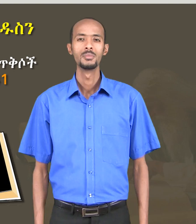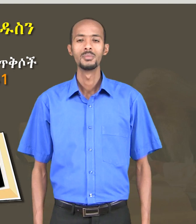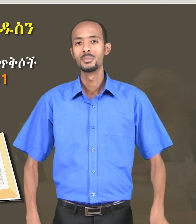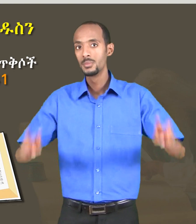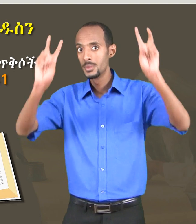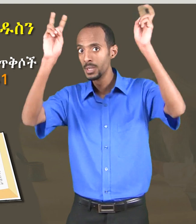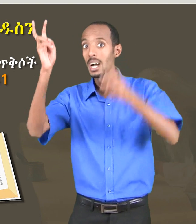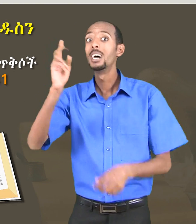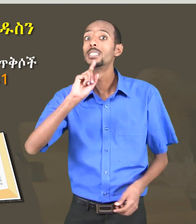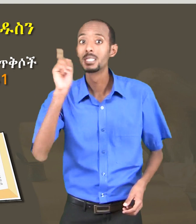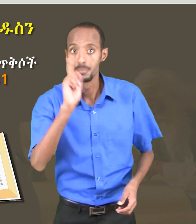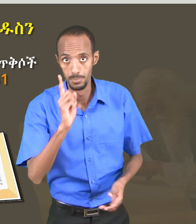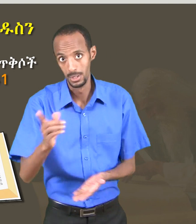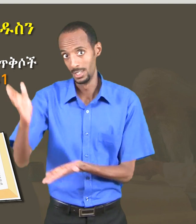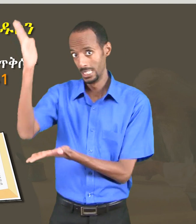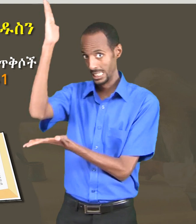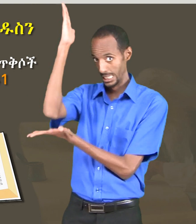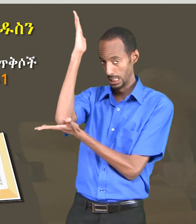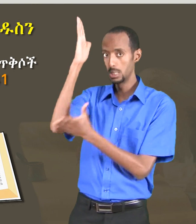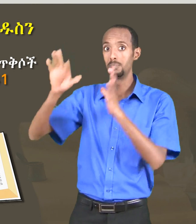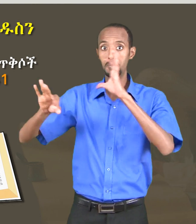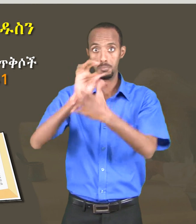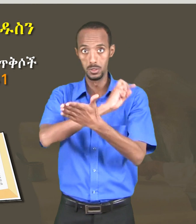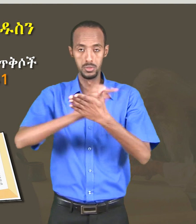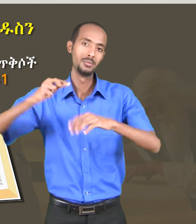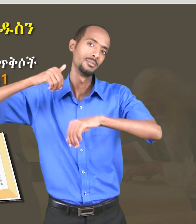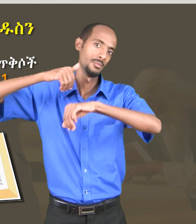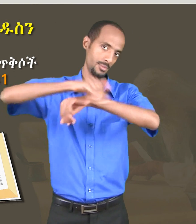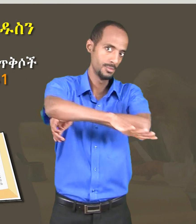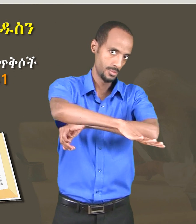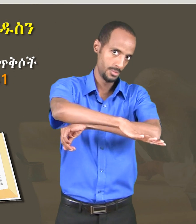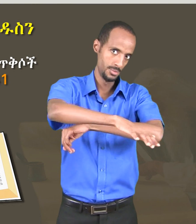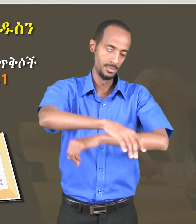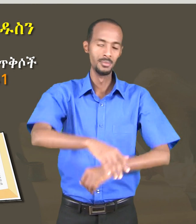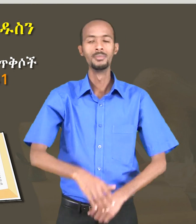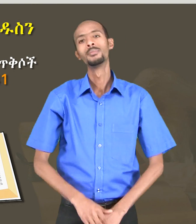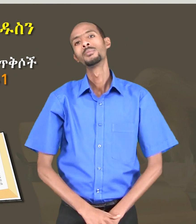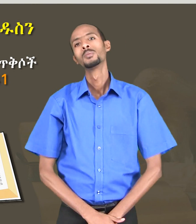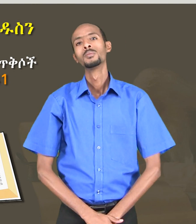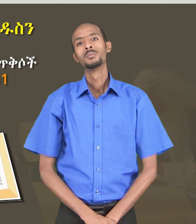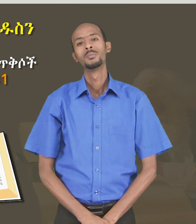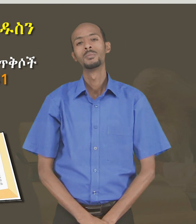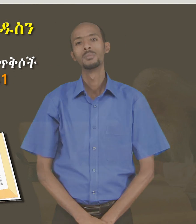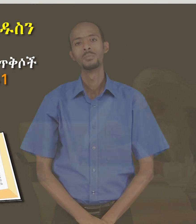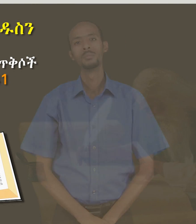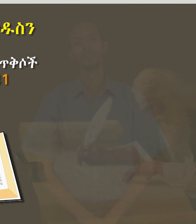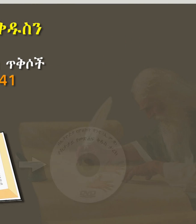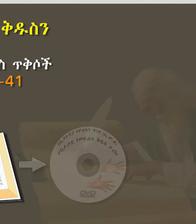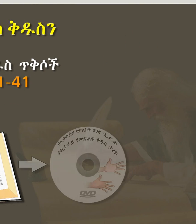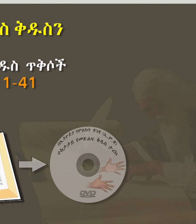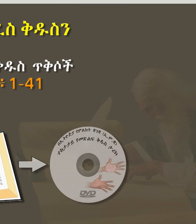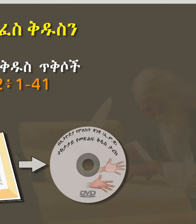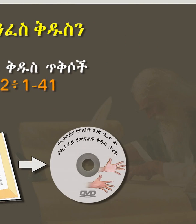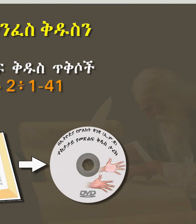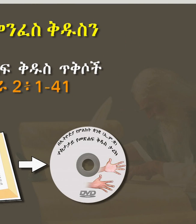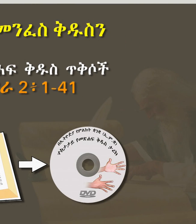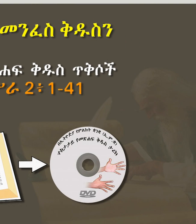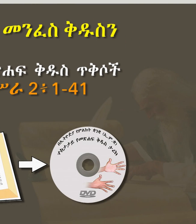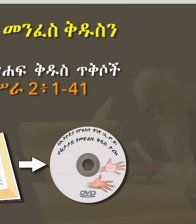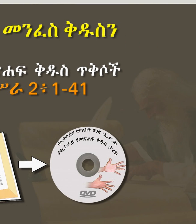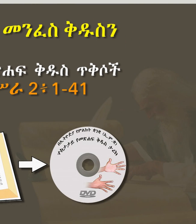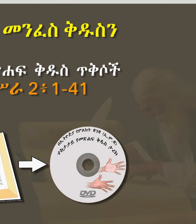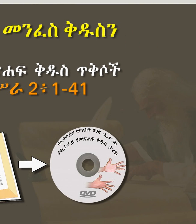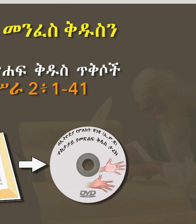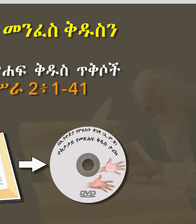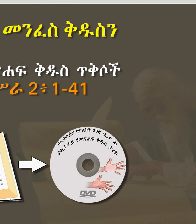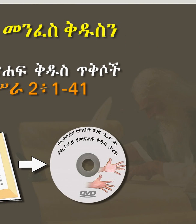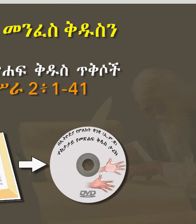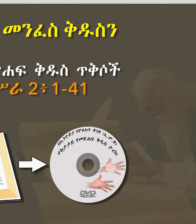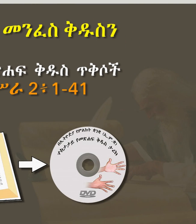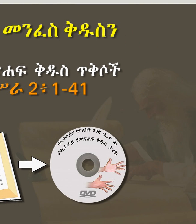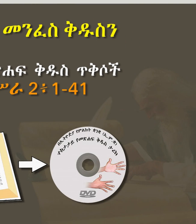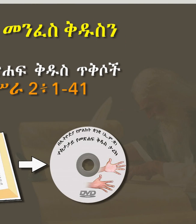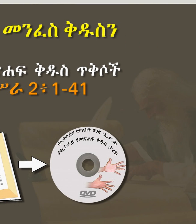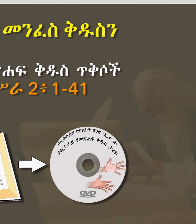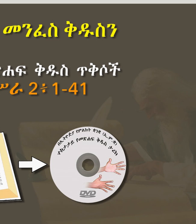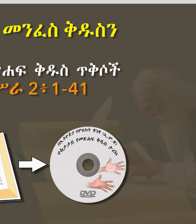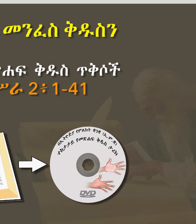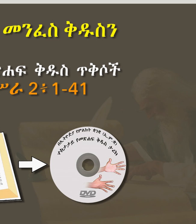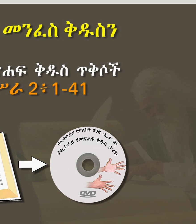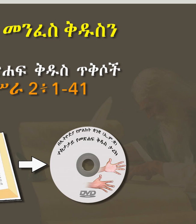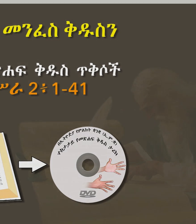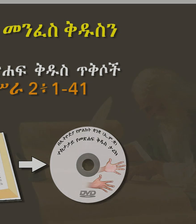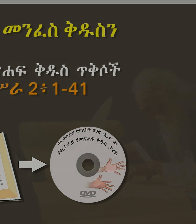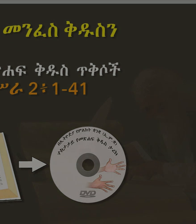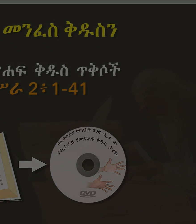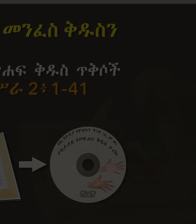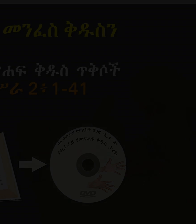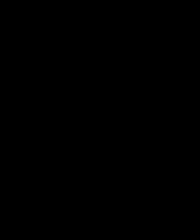God sends the Holy Spirit